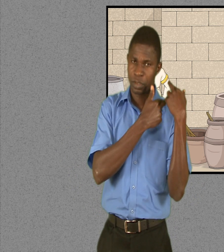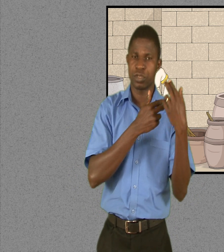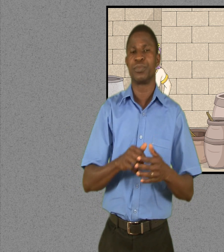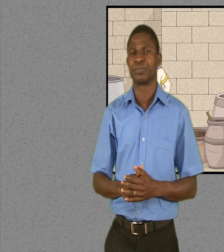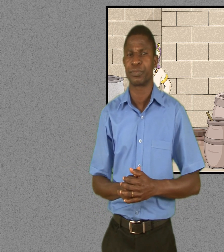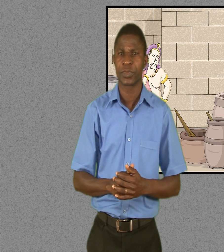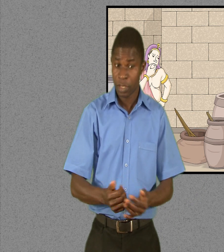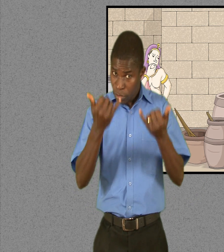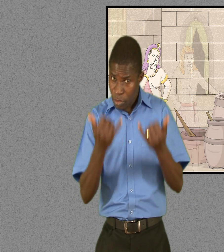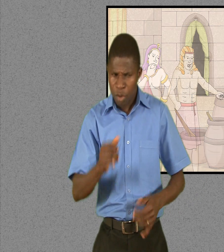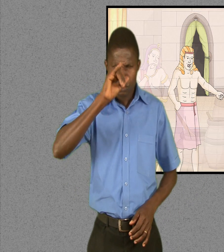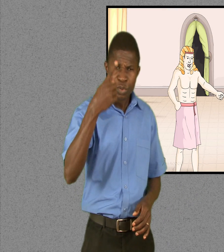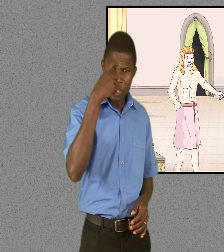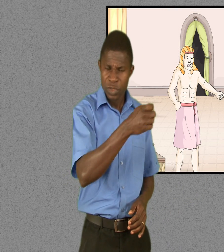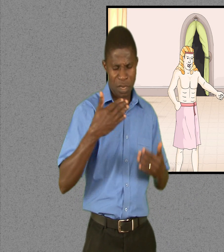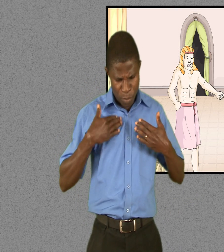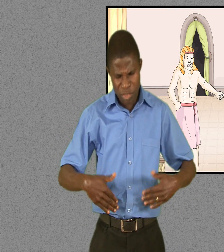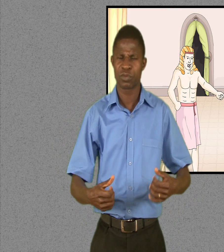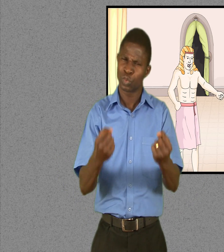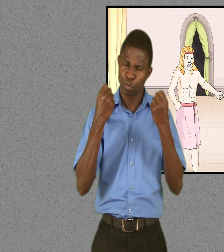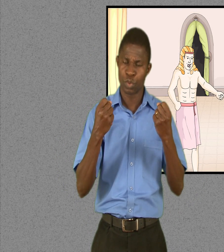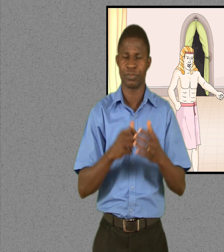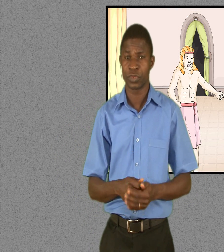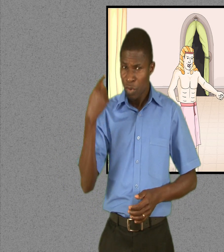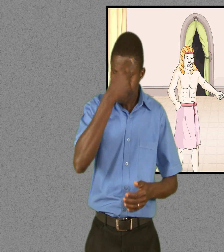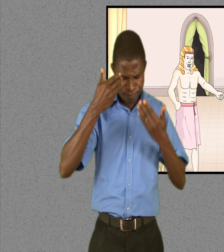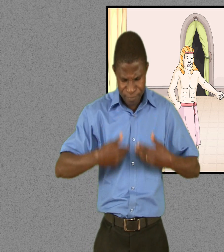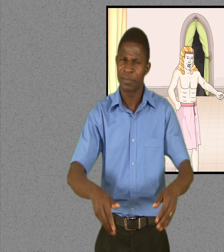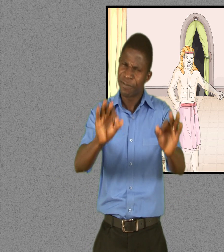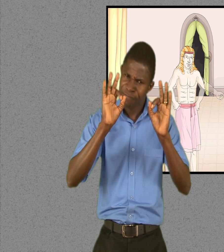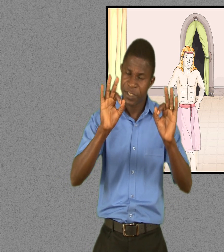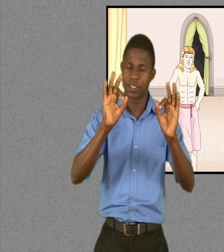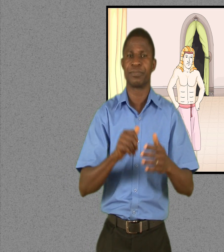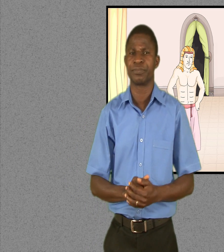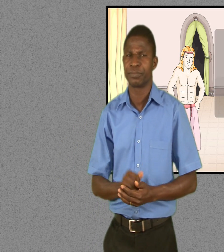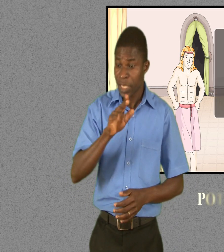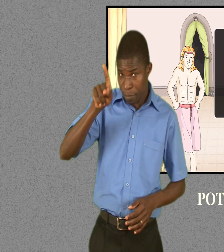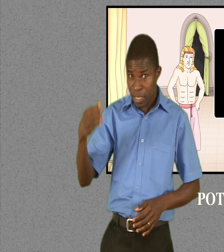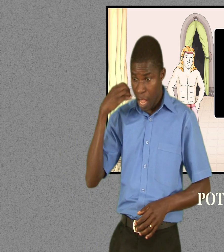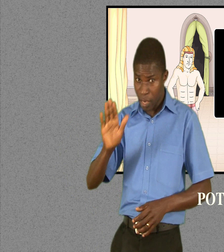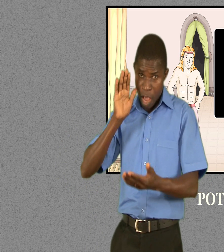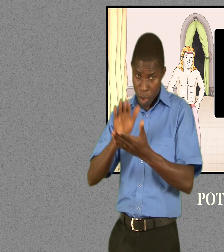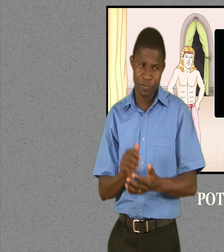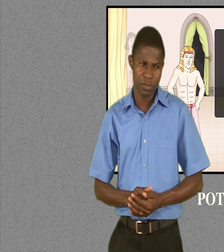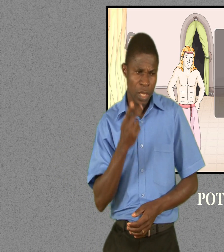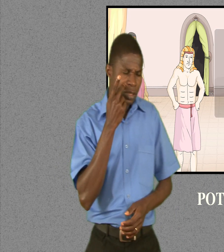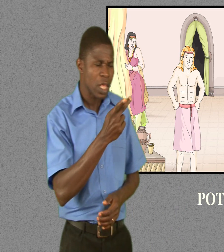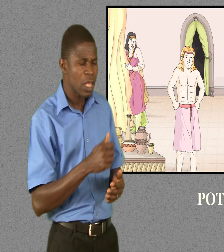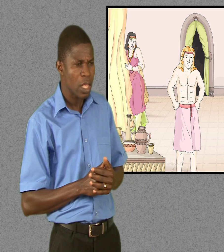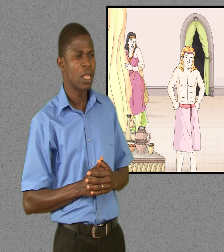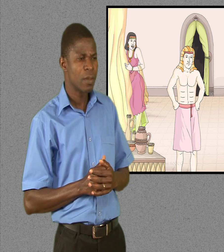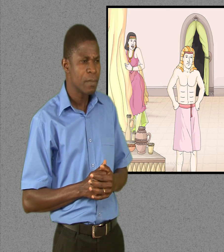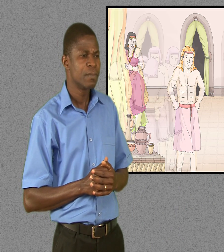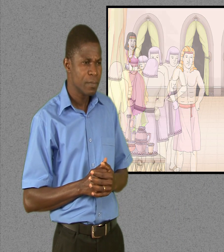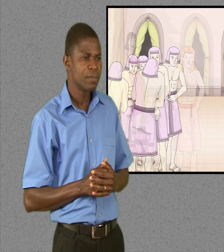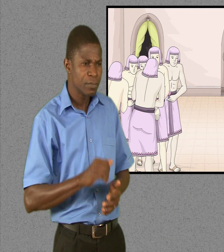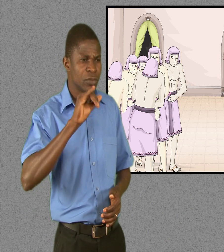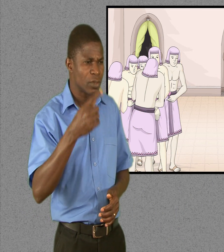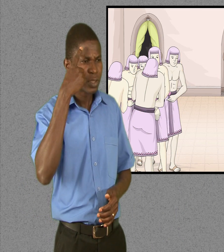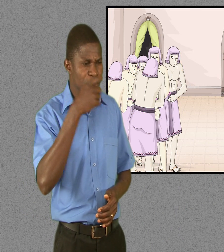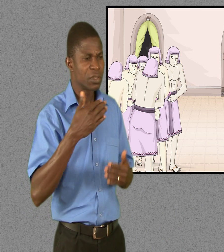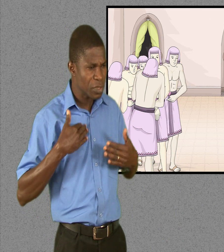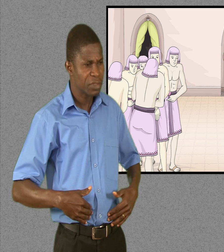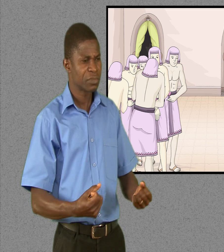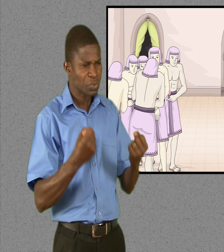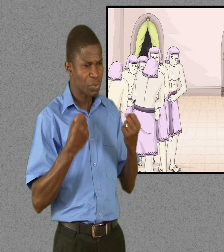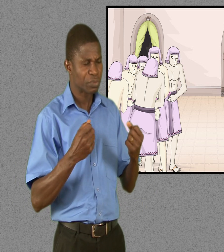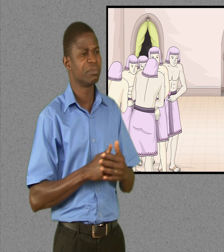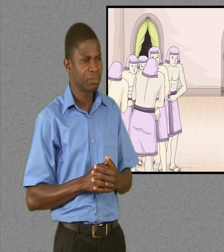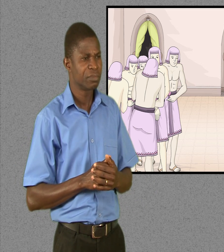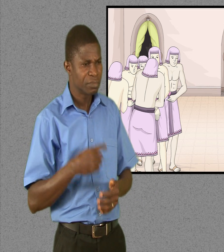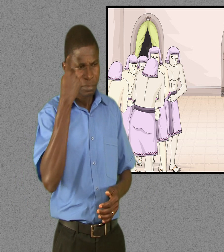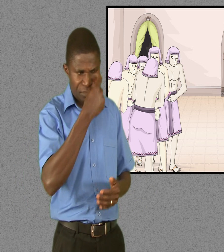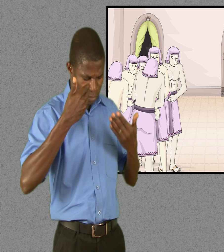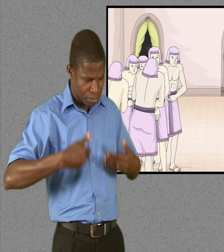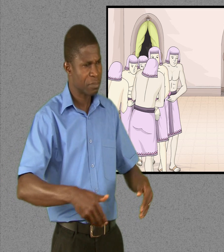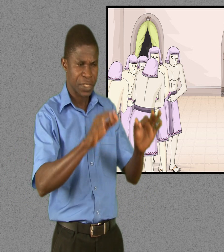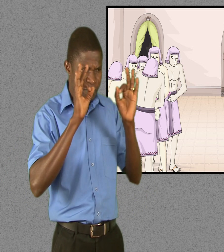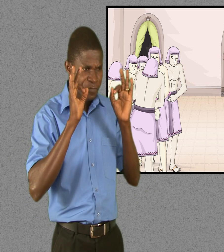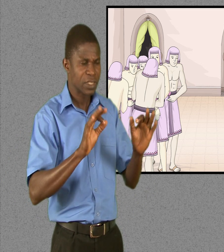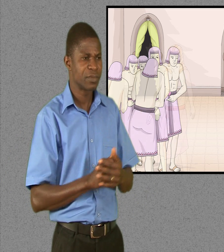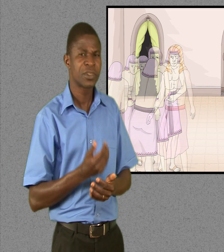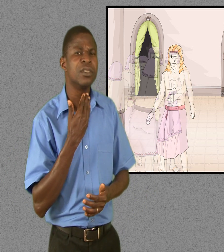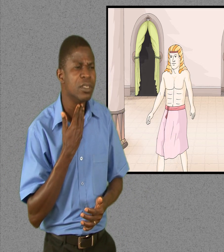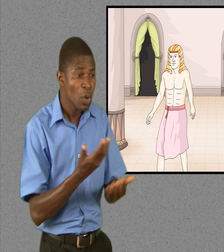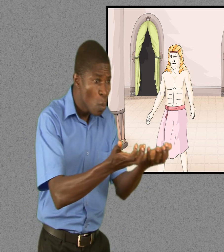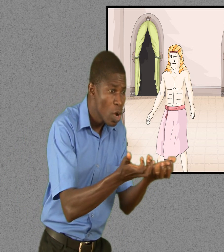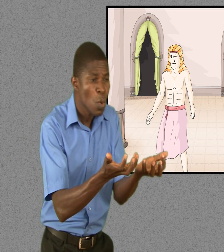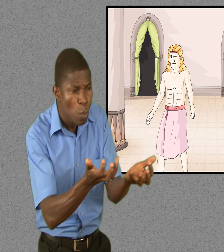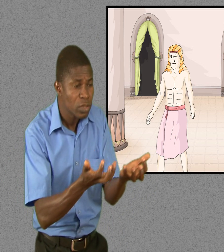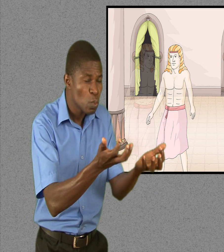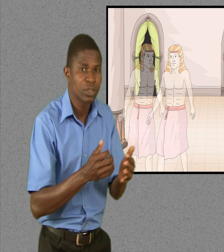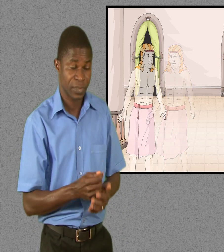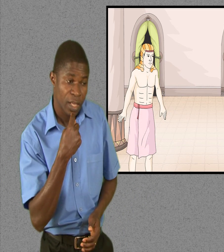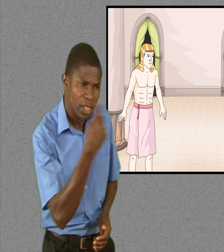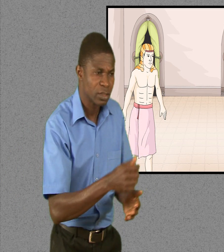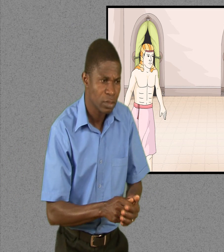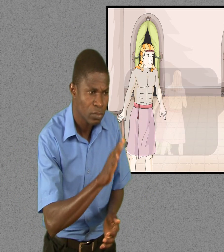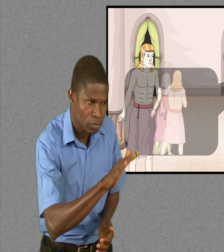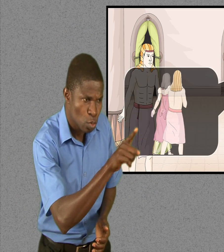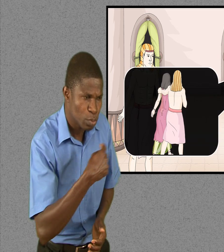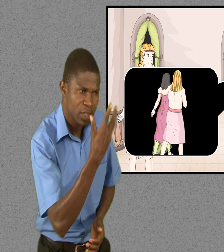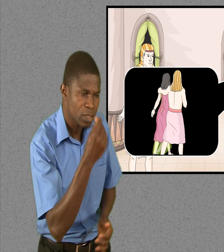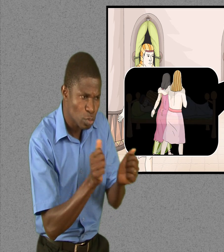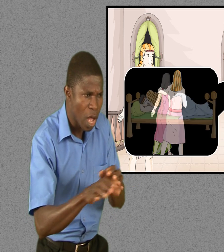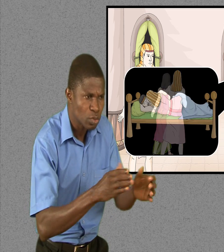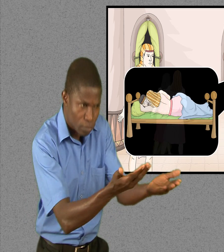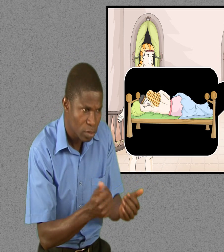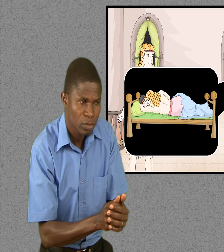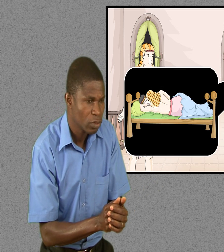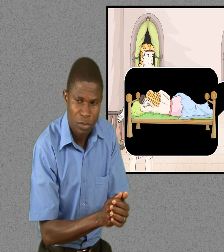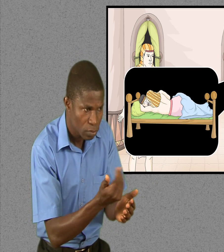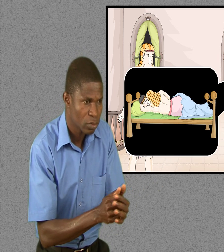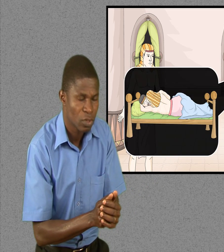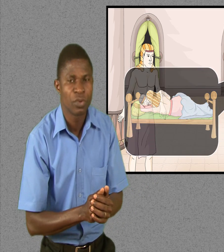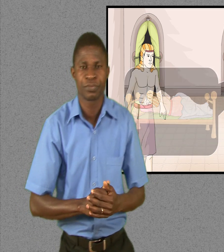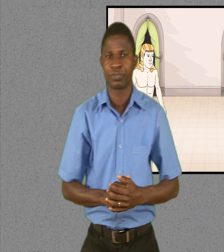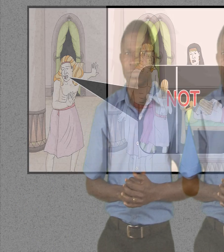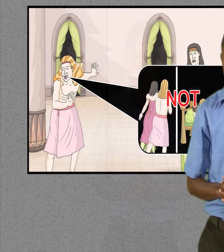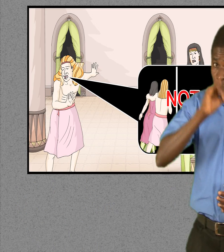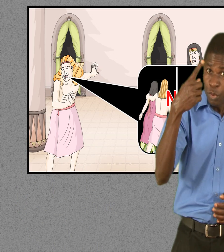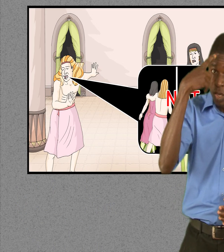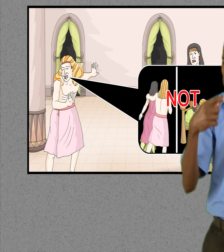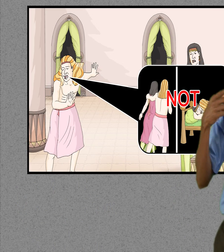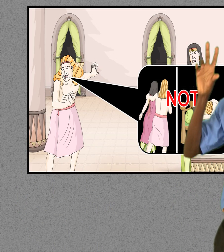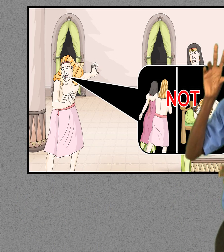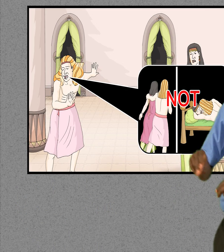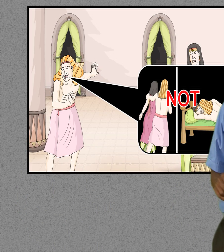Now Joseph was well-built and handsome, and after some time his master’s wife cast her eyes upon Joseph and said, “Sleep with me.”